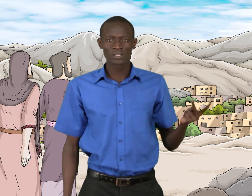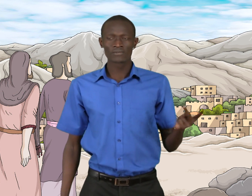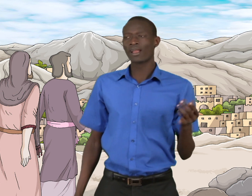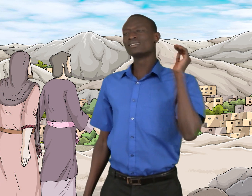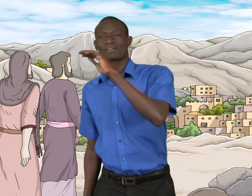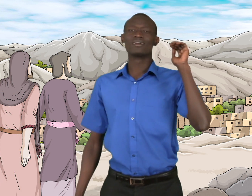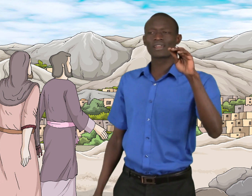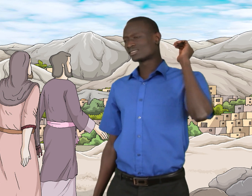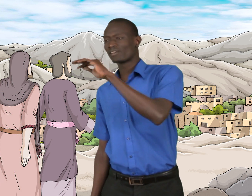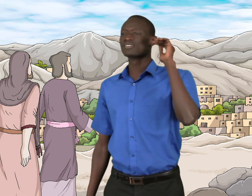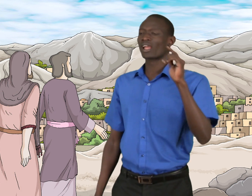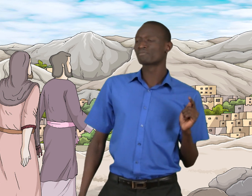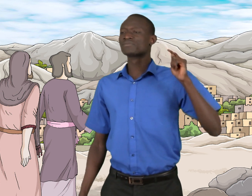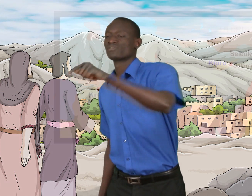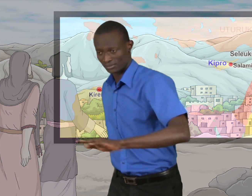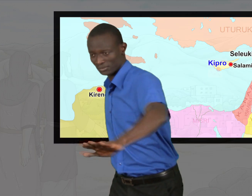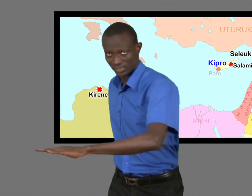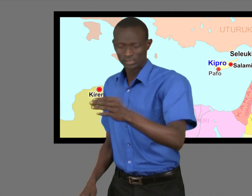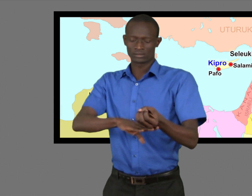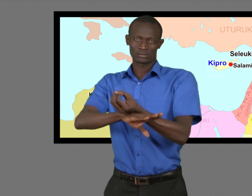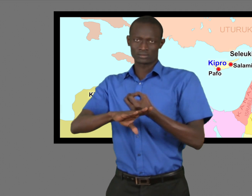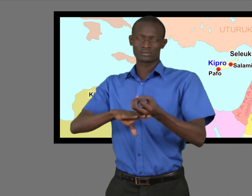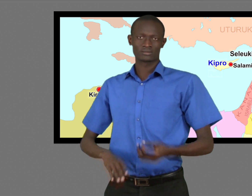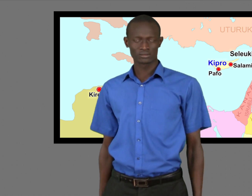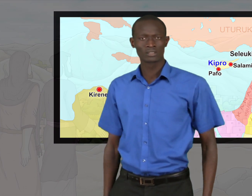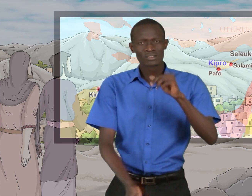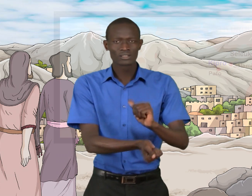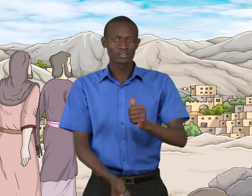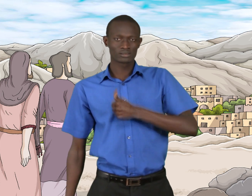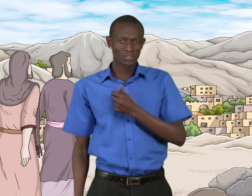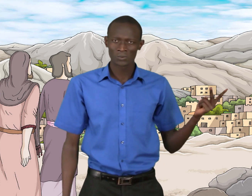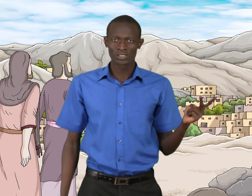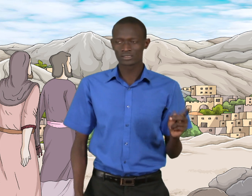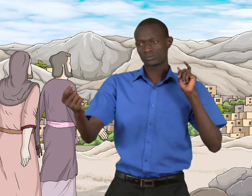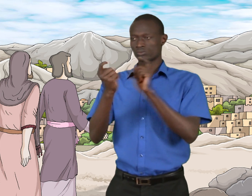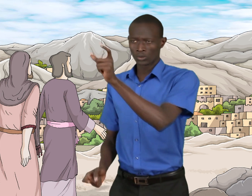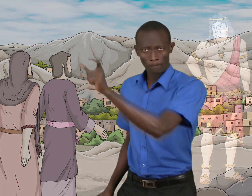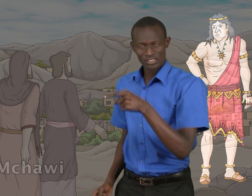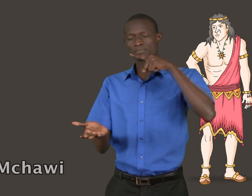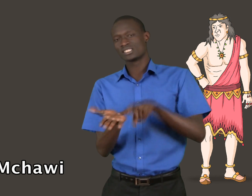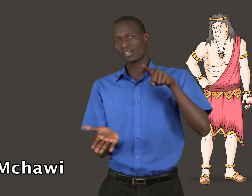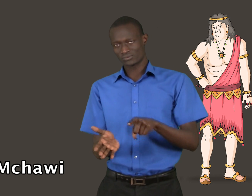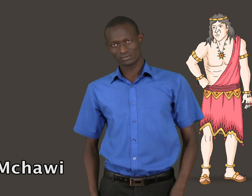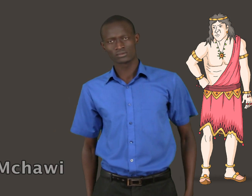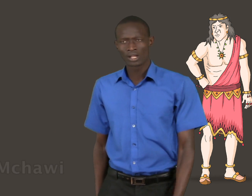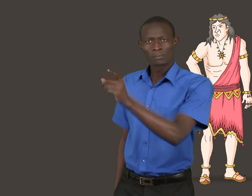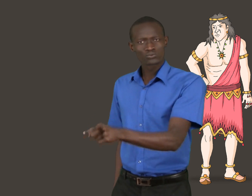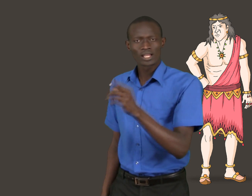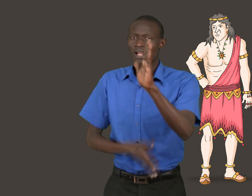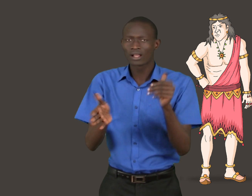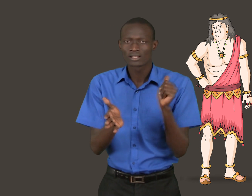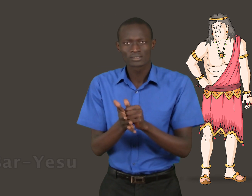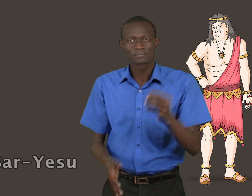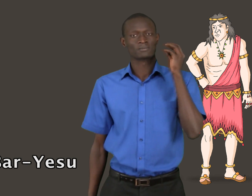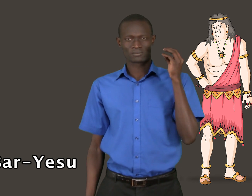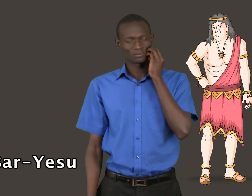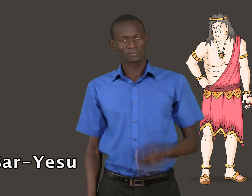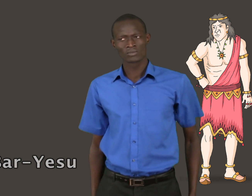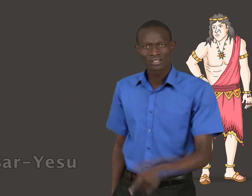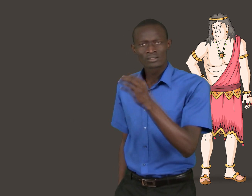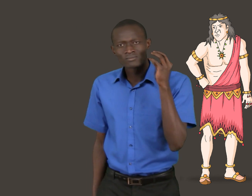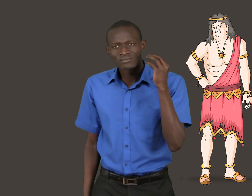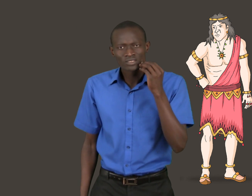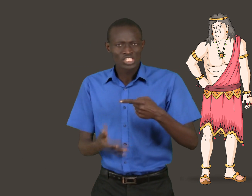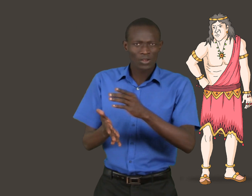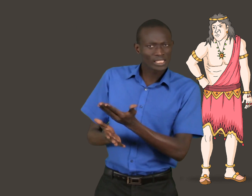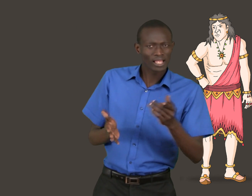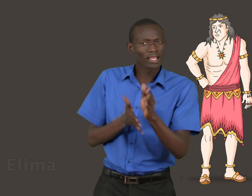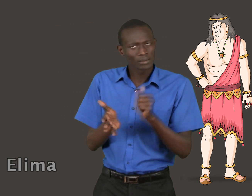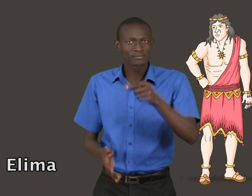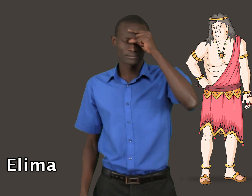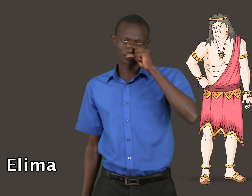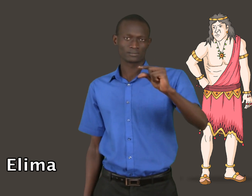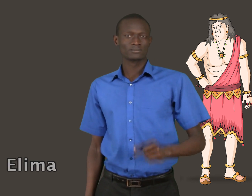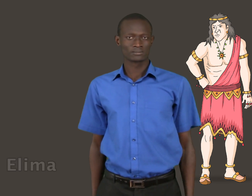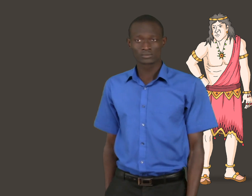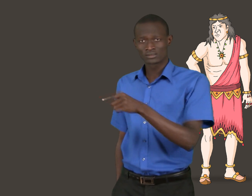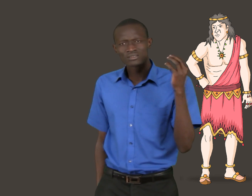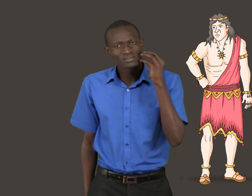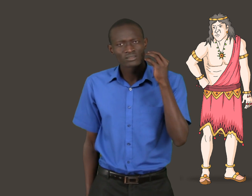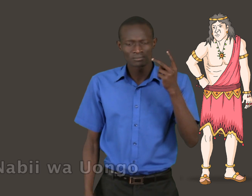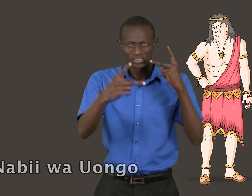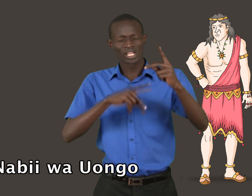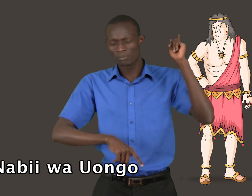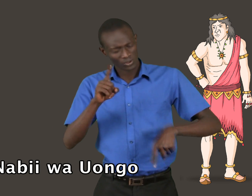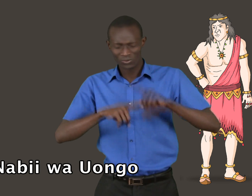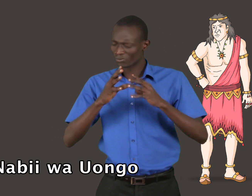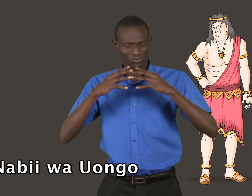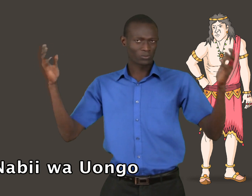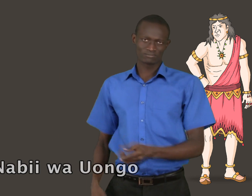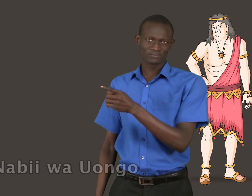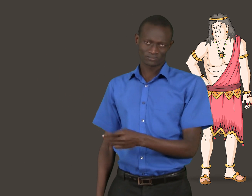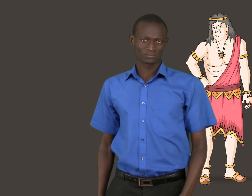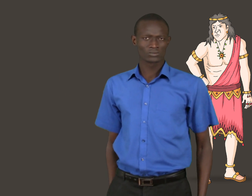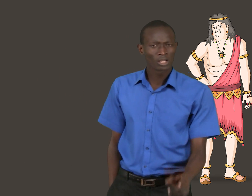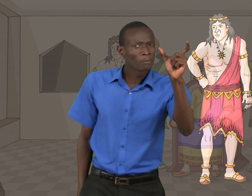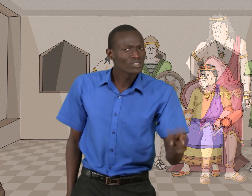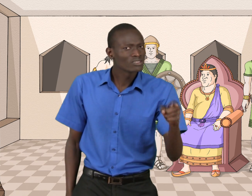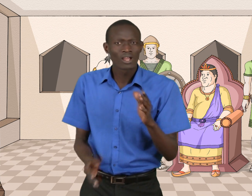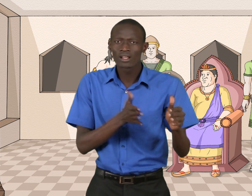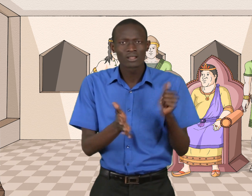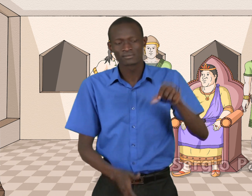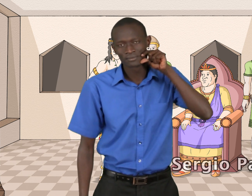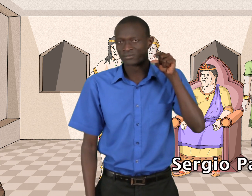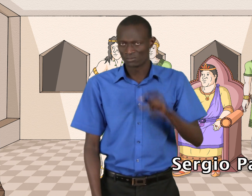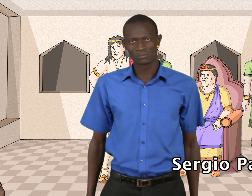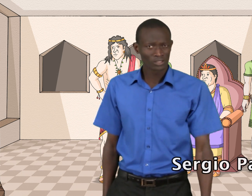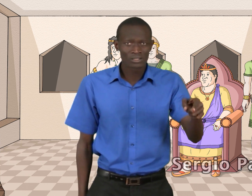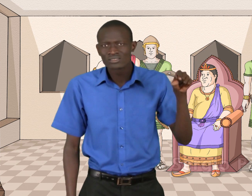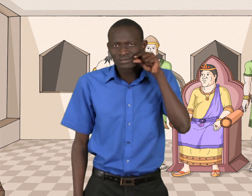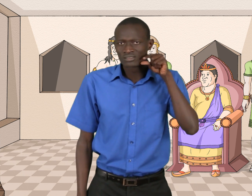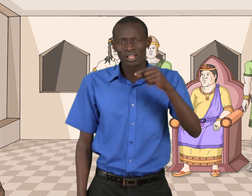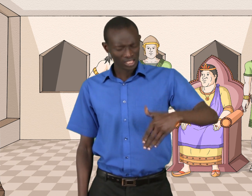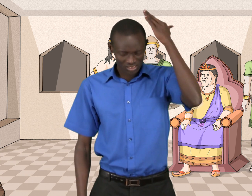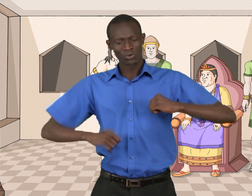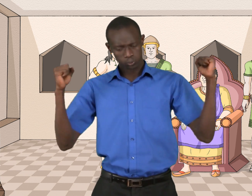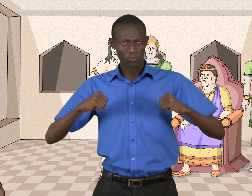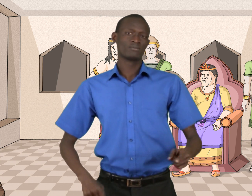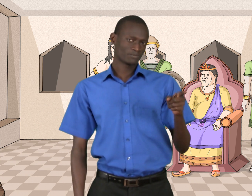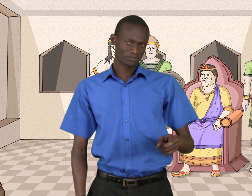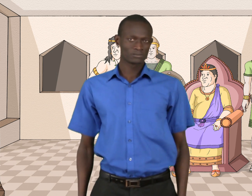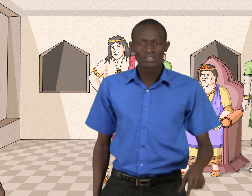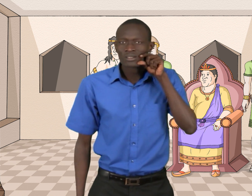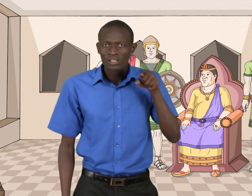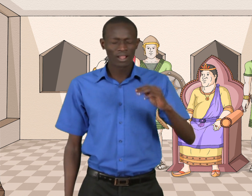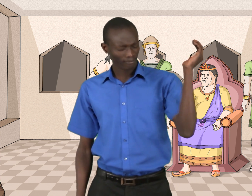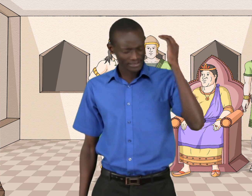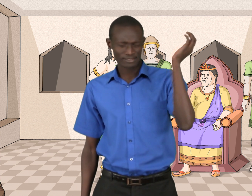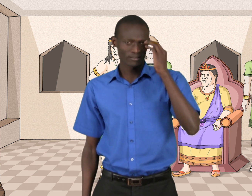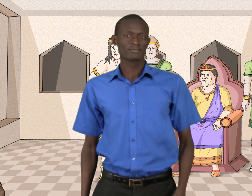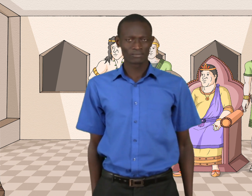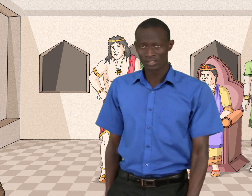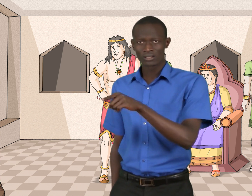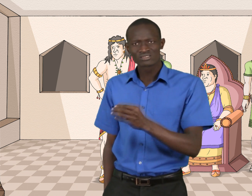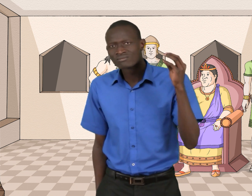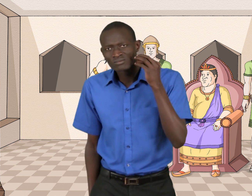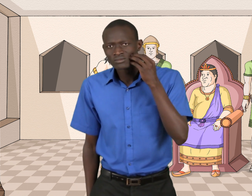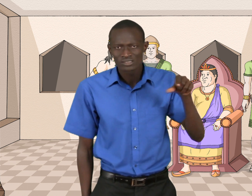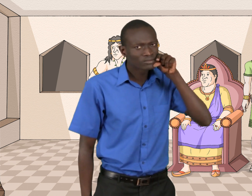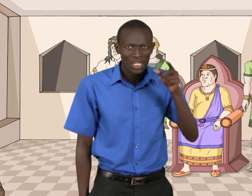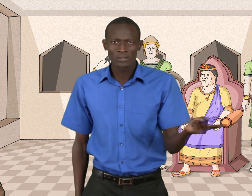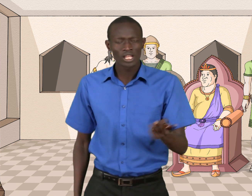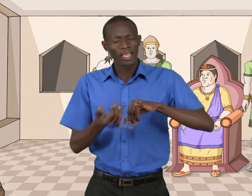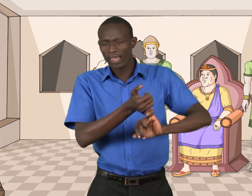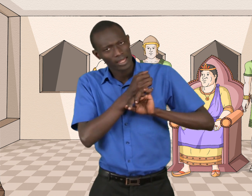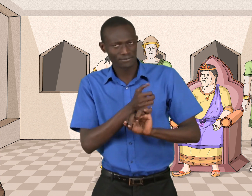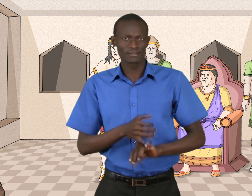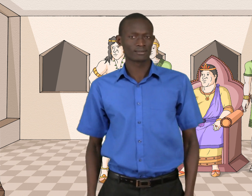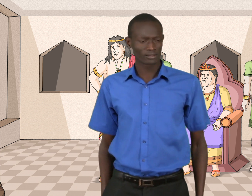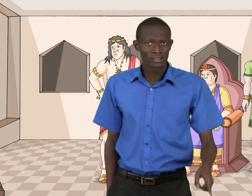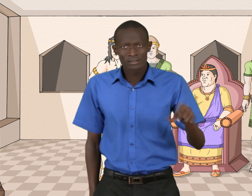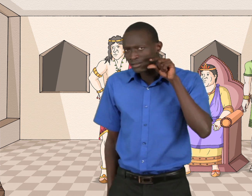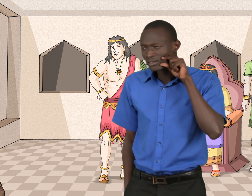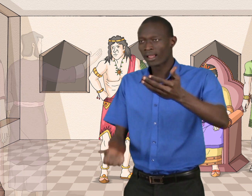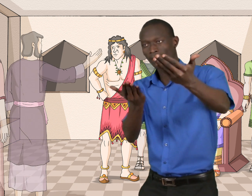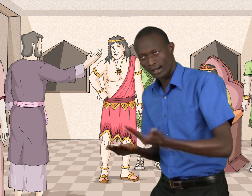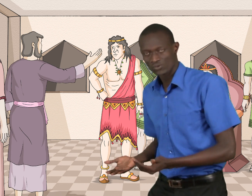They traveled through the whole island as far as Paphos, where they found a Jewish sorcerer and false prophet named Bar-Jesus, an attendant of the proconsul, Sergius Paulus.